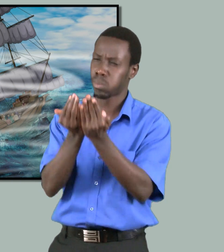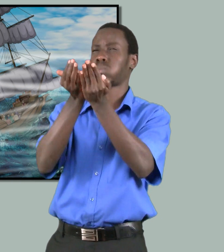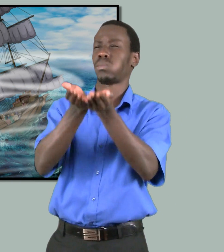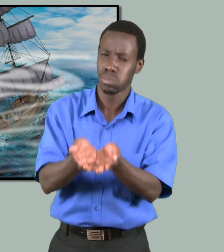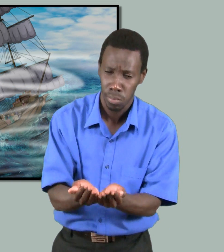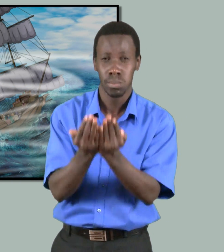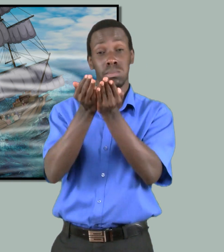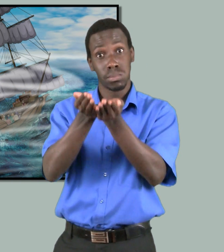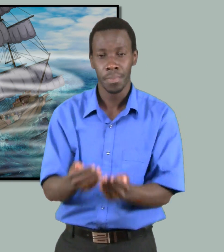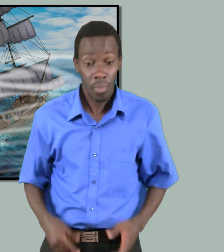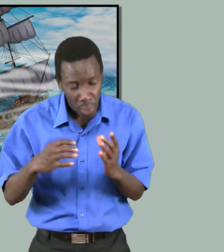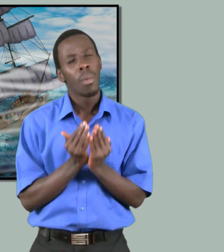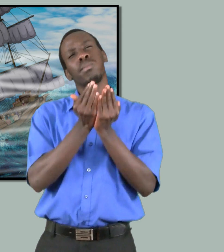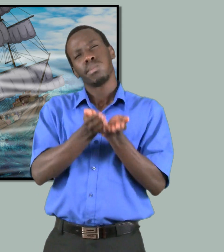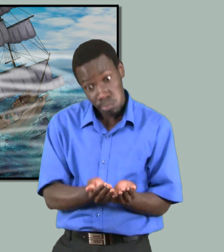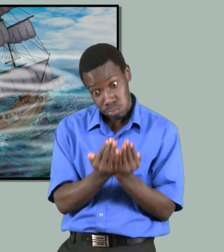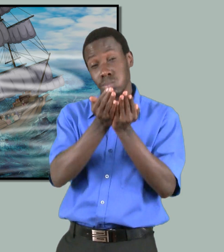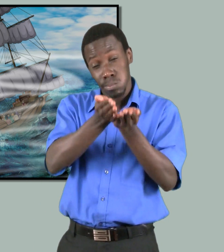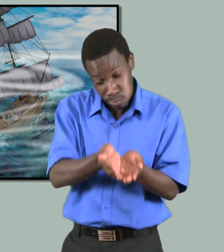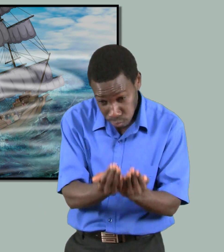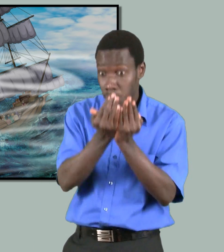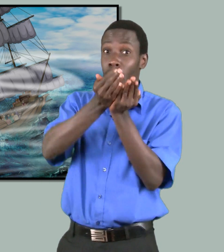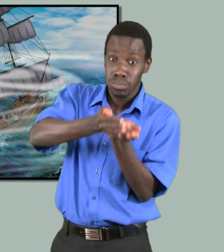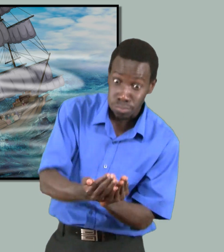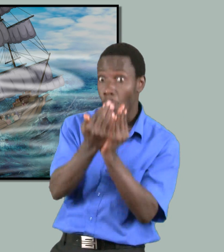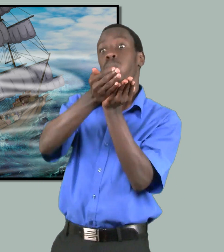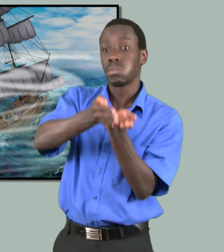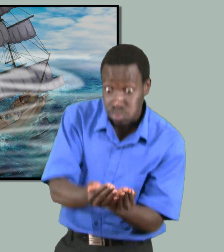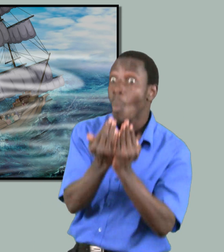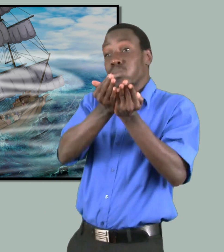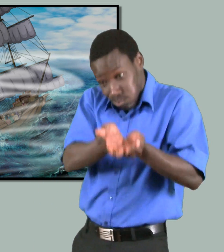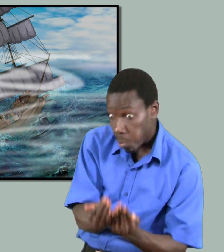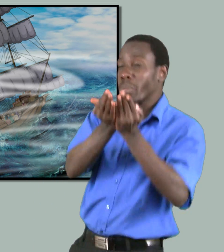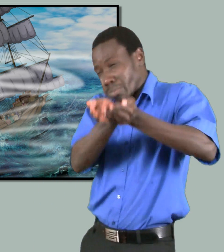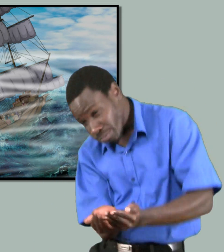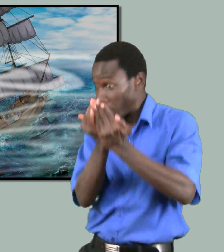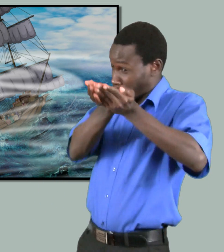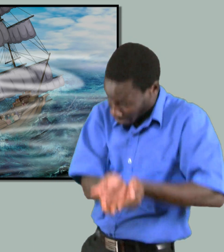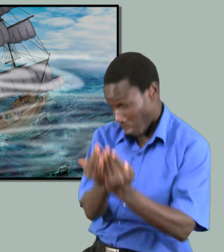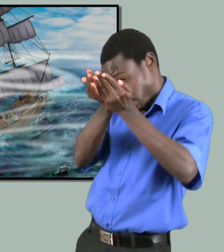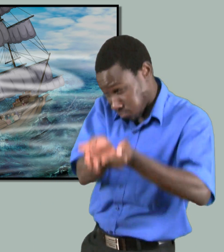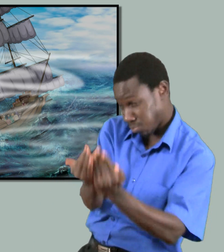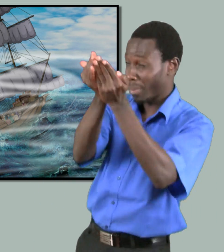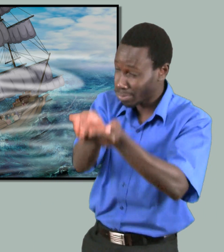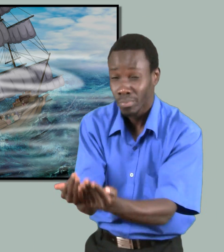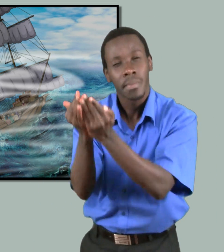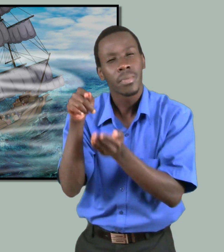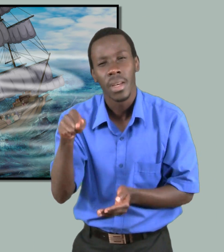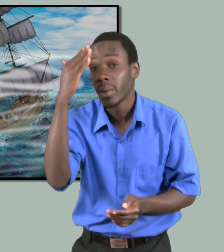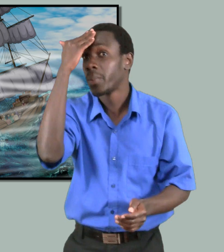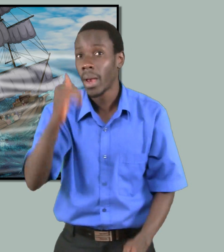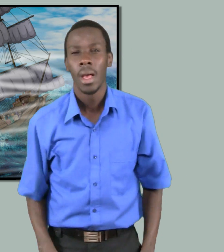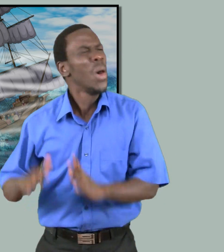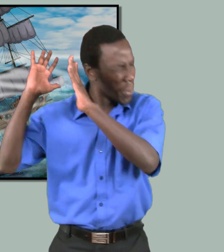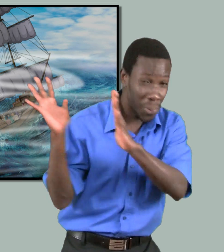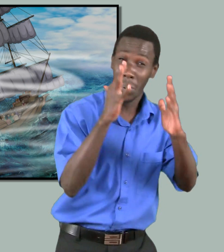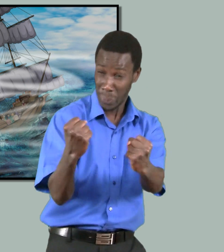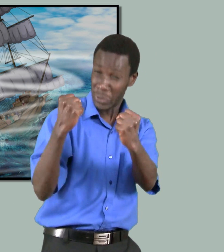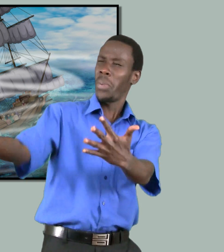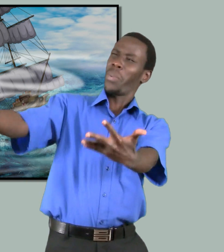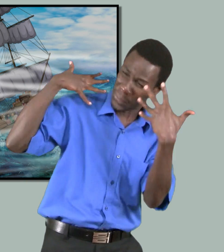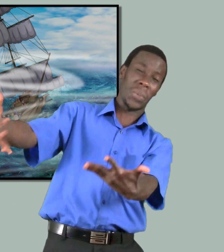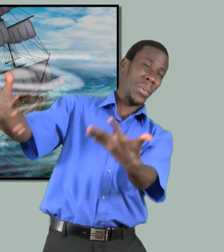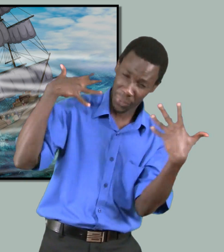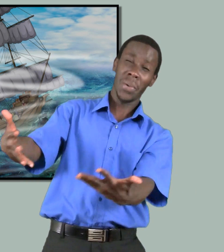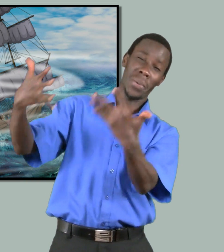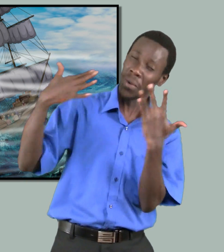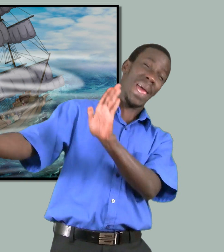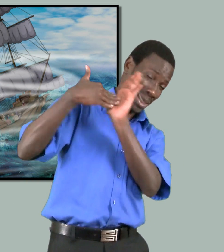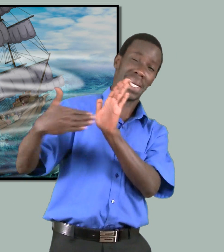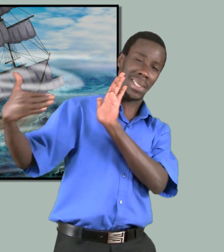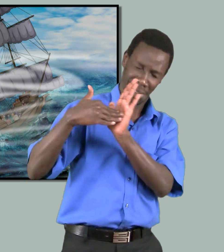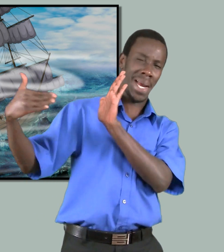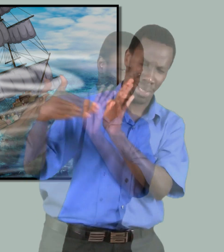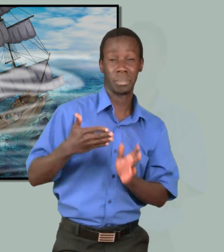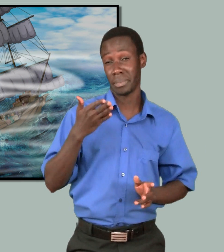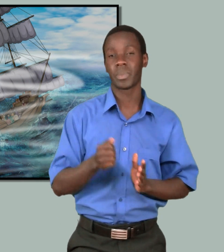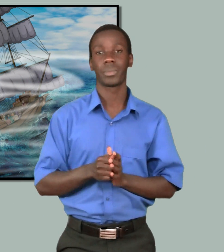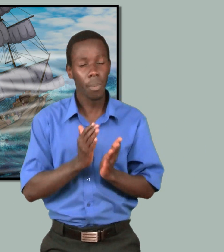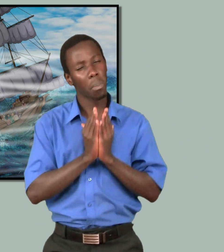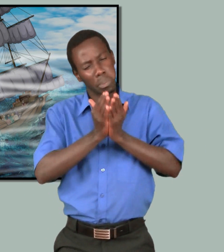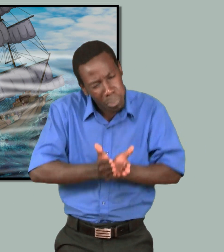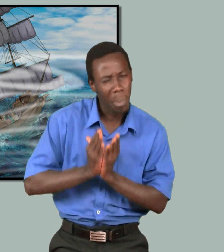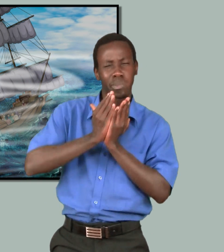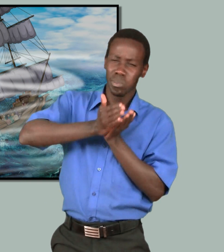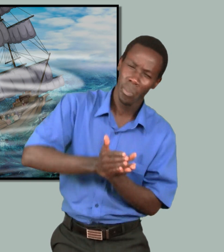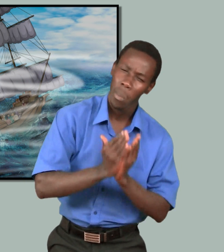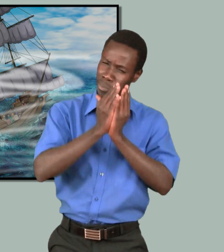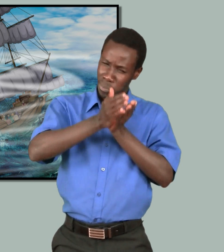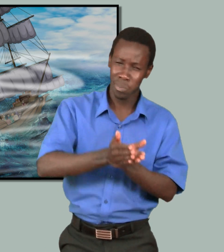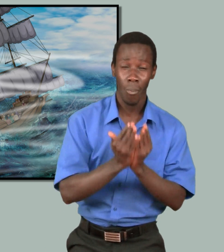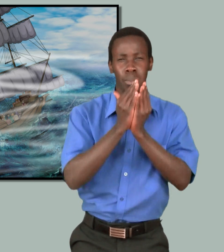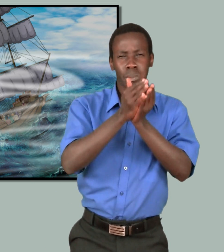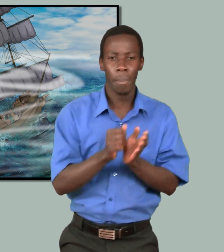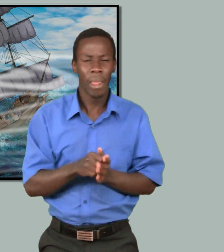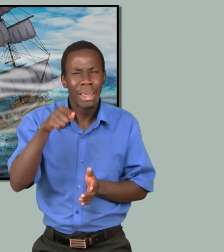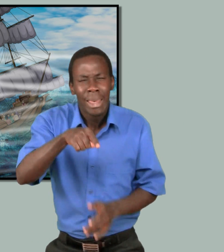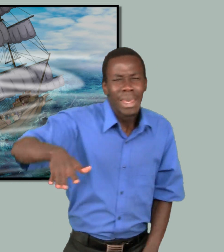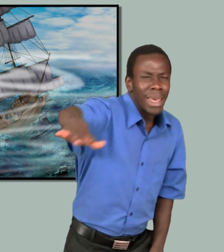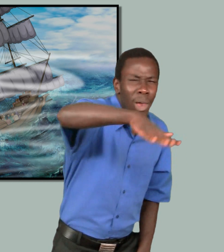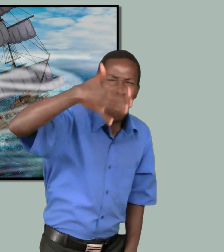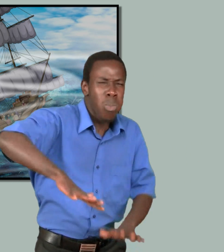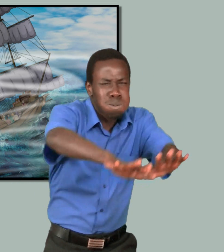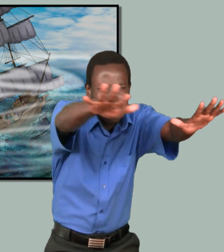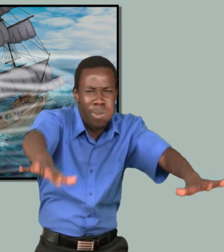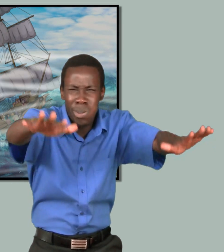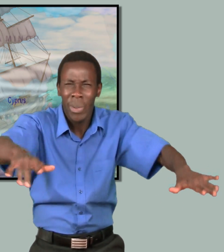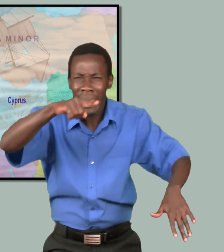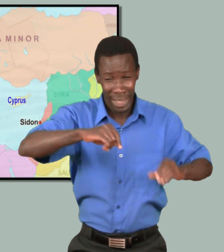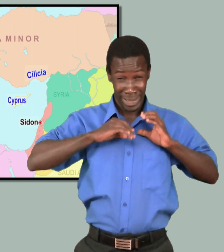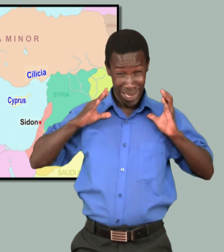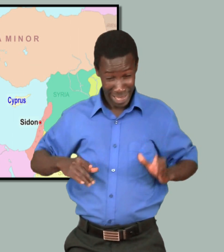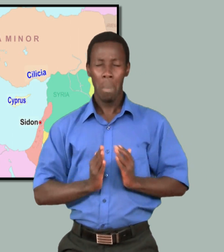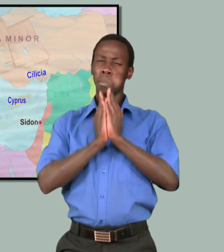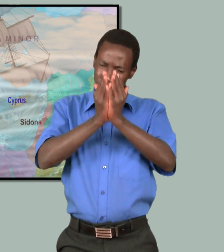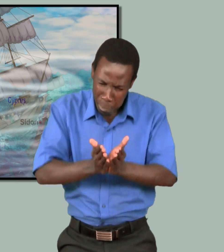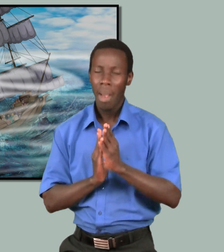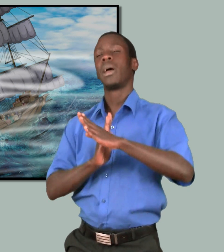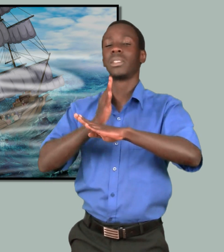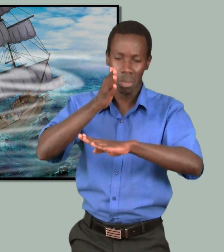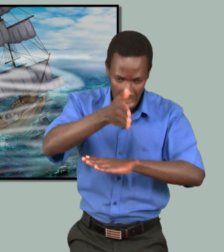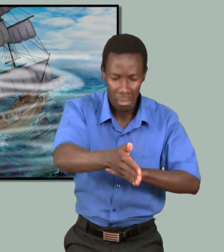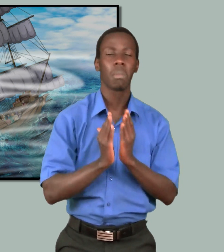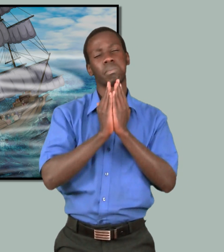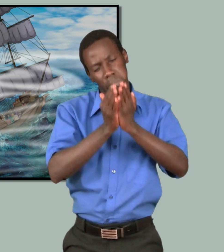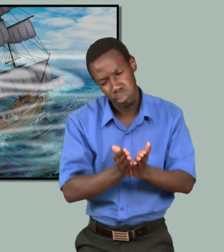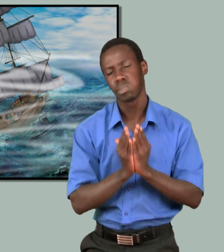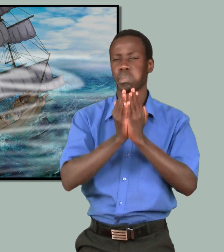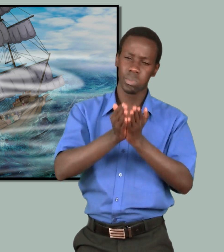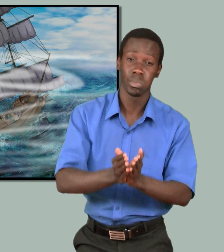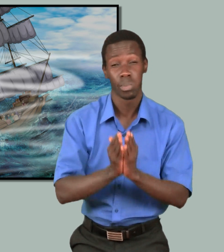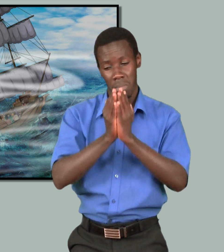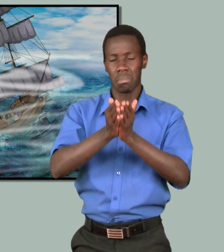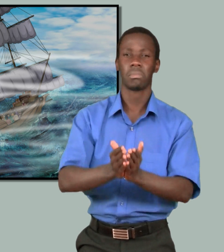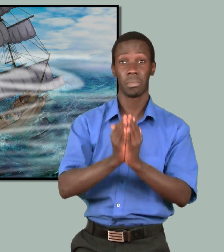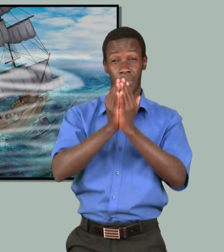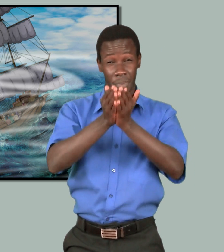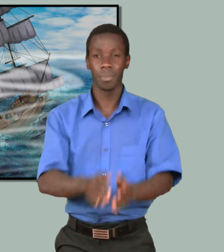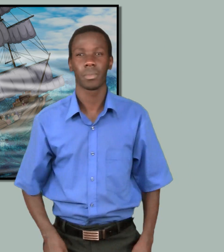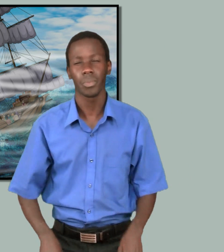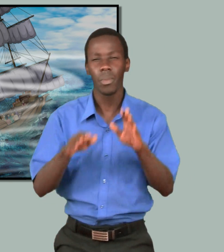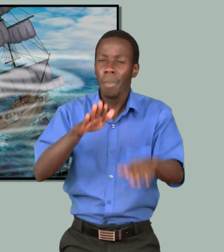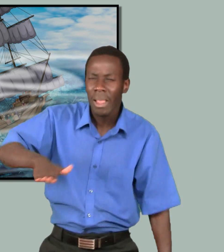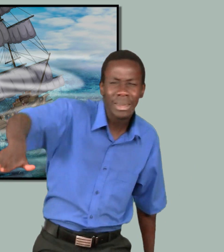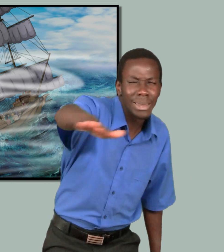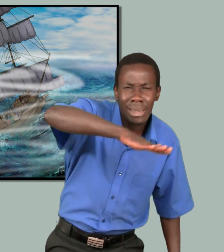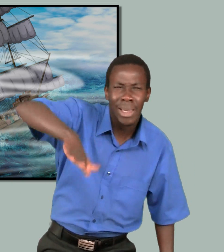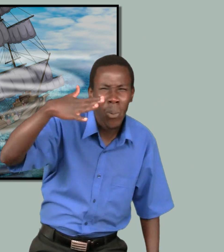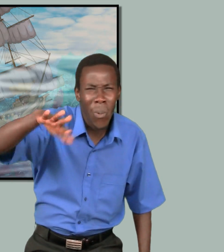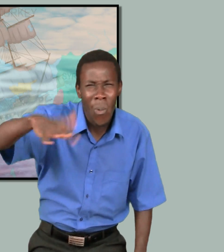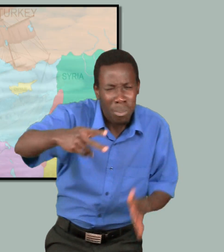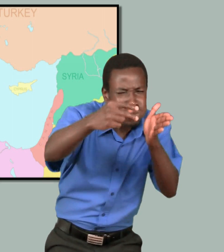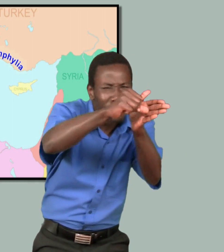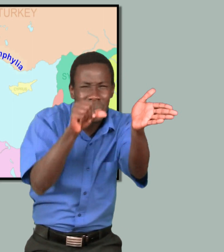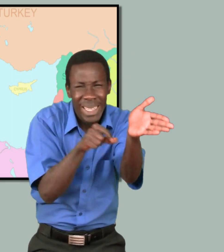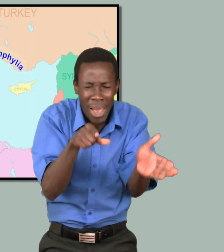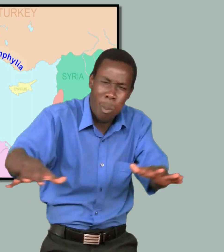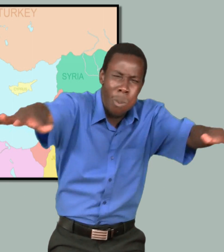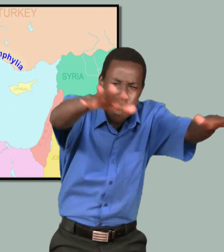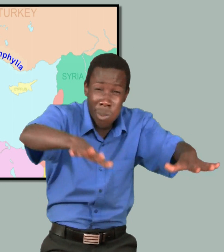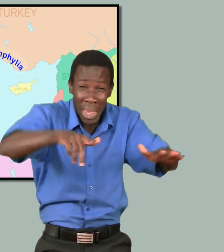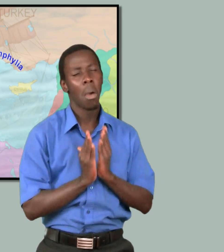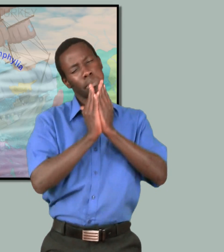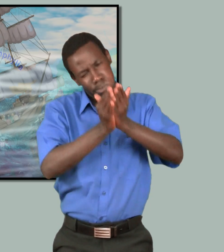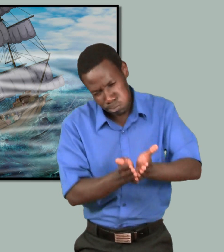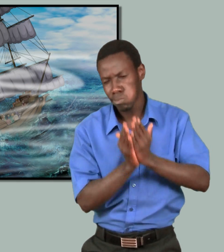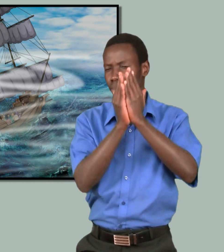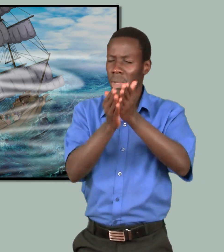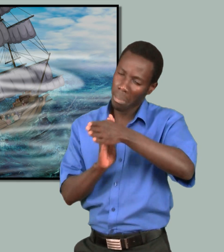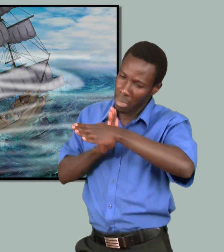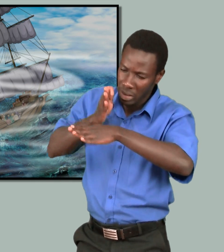After putting out from there, we sailed to the lee of Cyprus because the winds were against us.